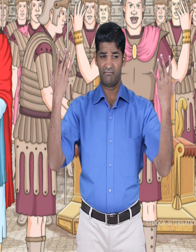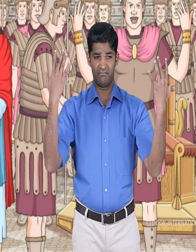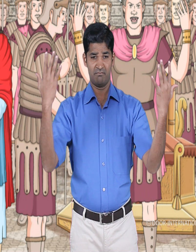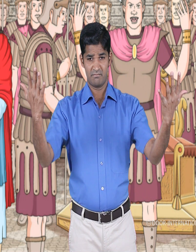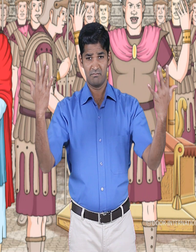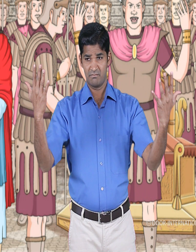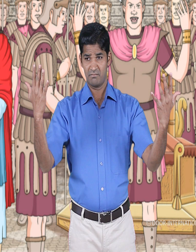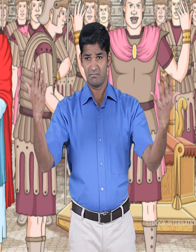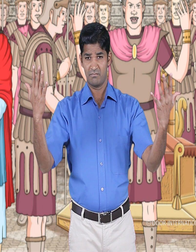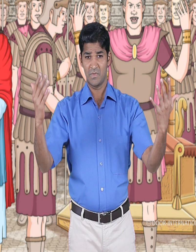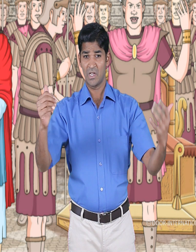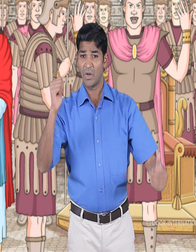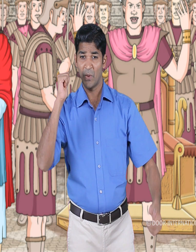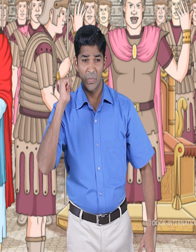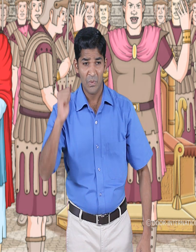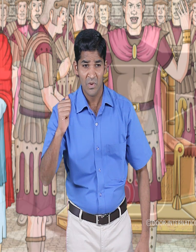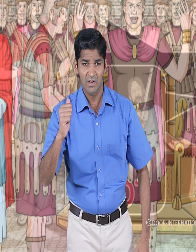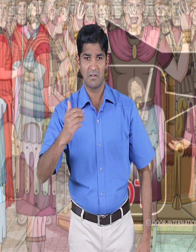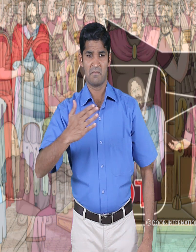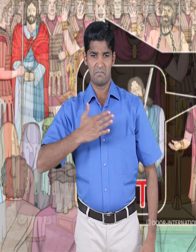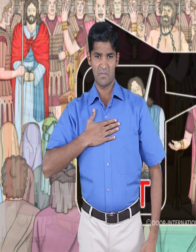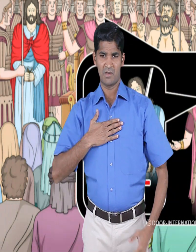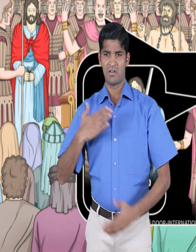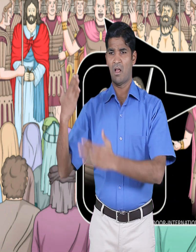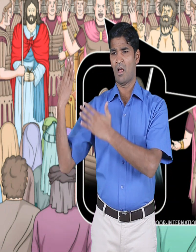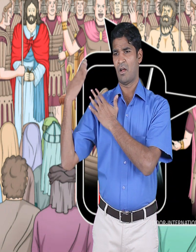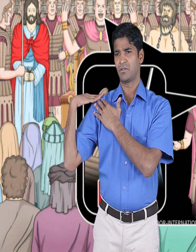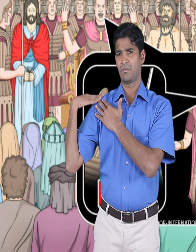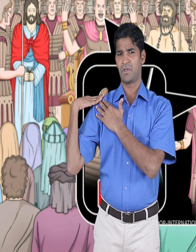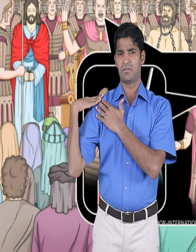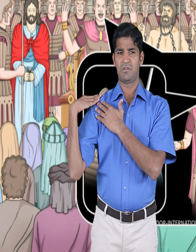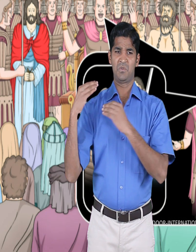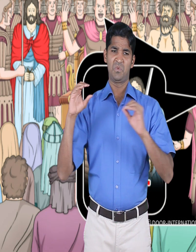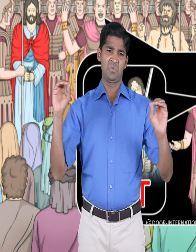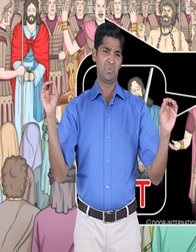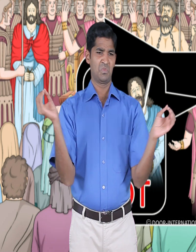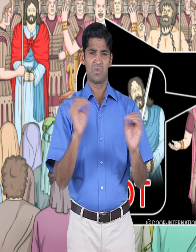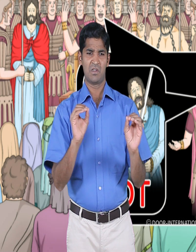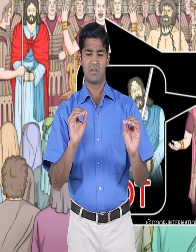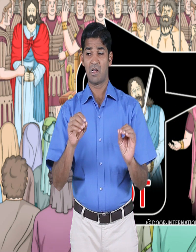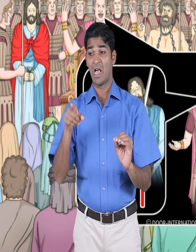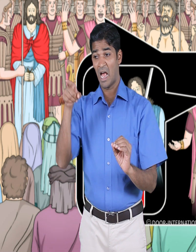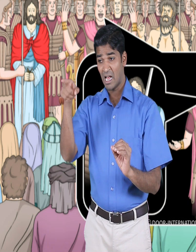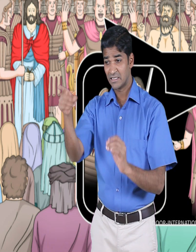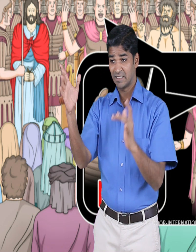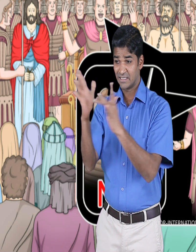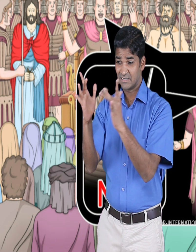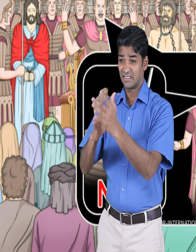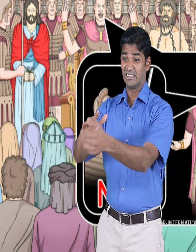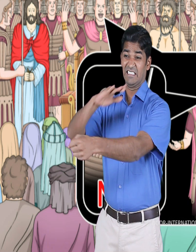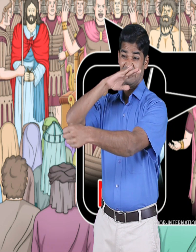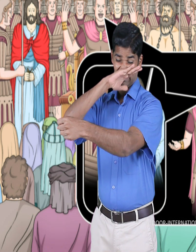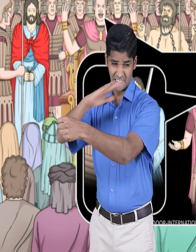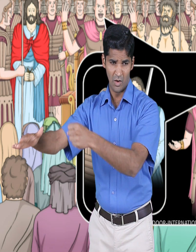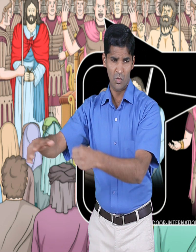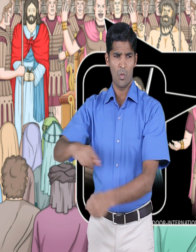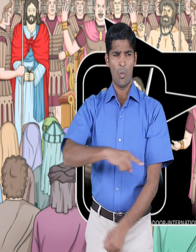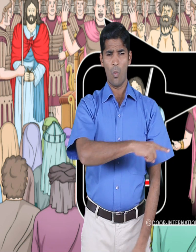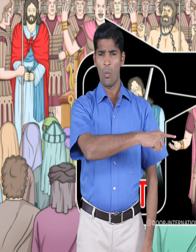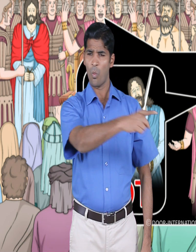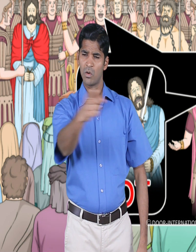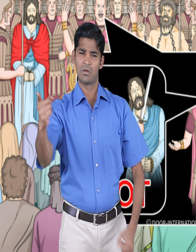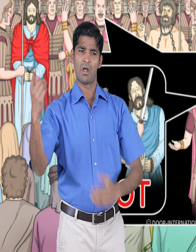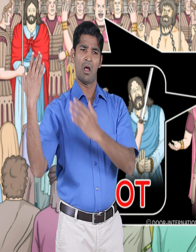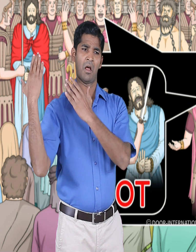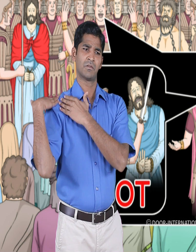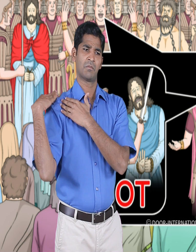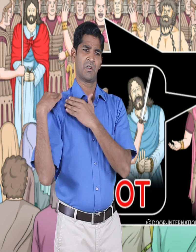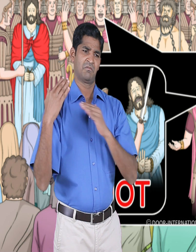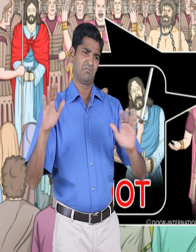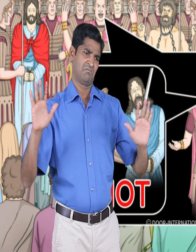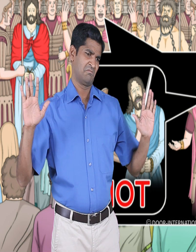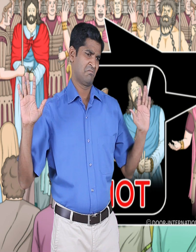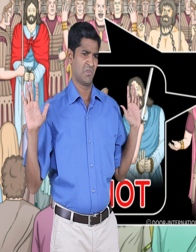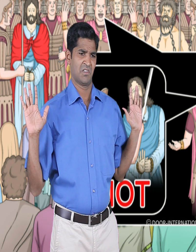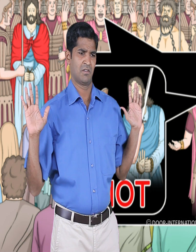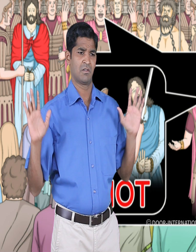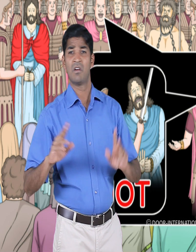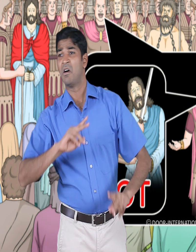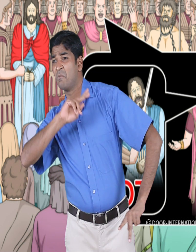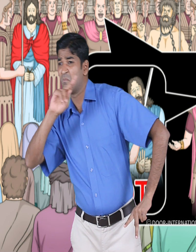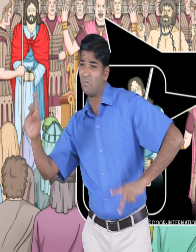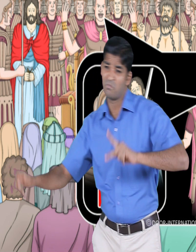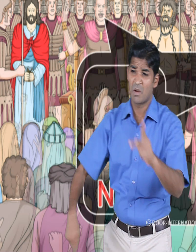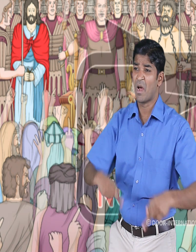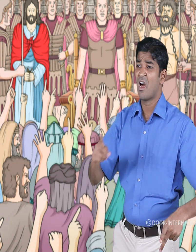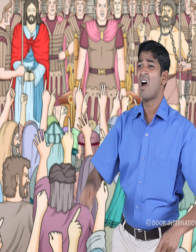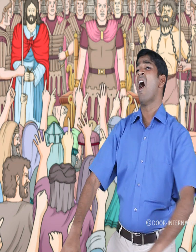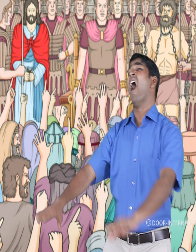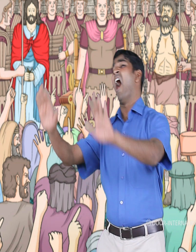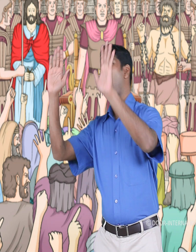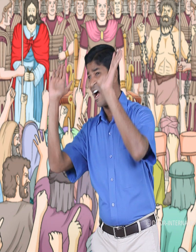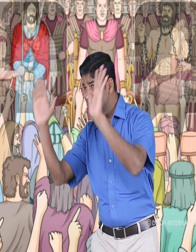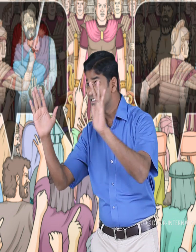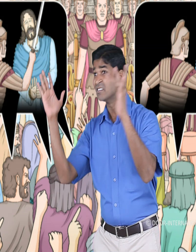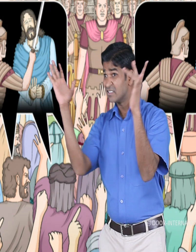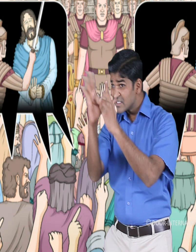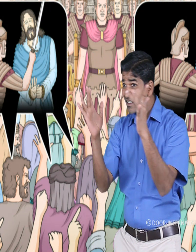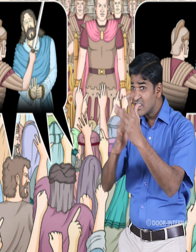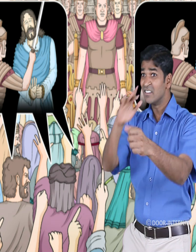“I am innocent of this man’s blood,” he said. “You bear the responsibility.”